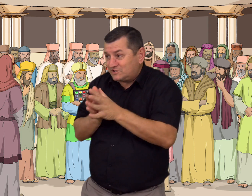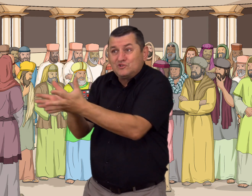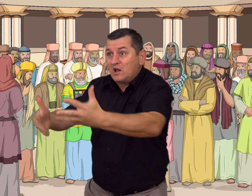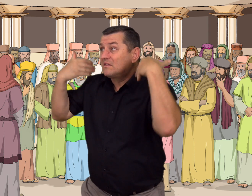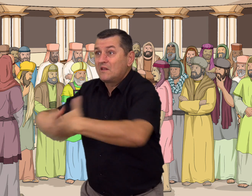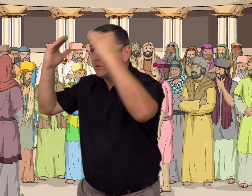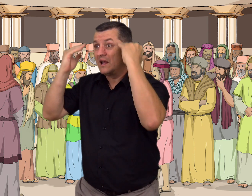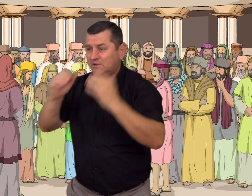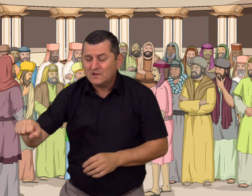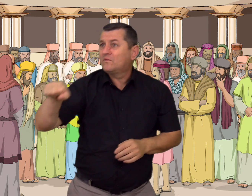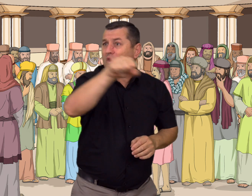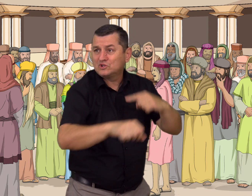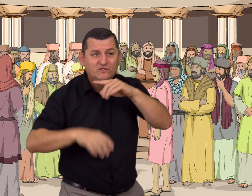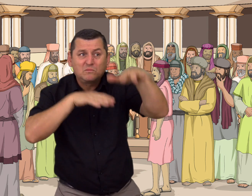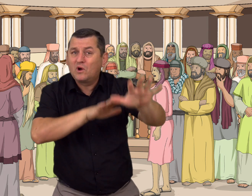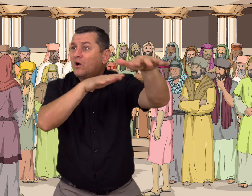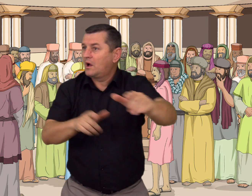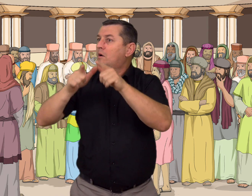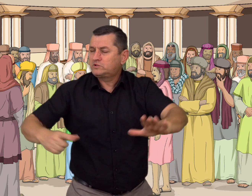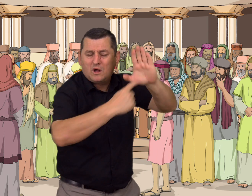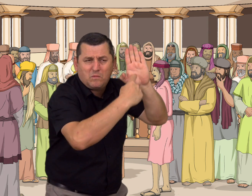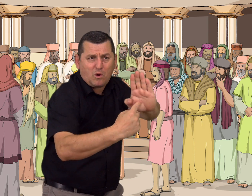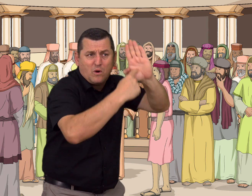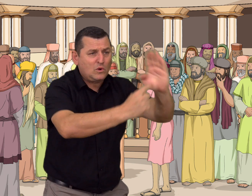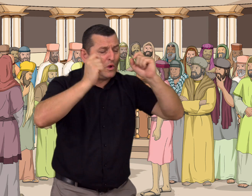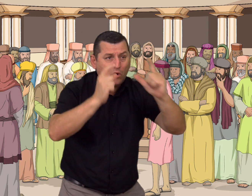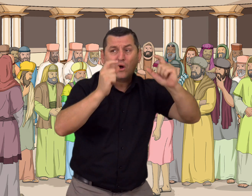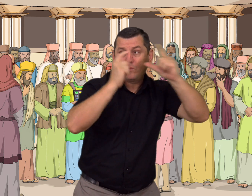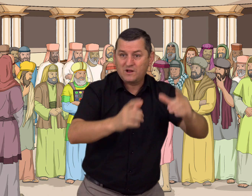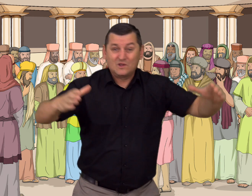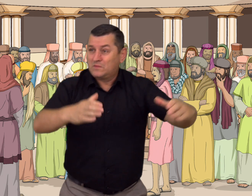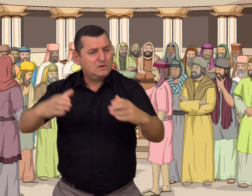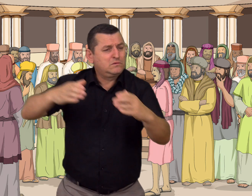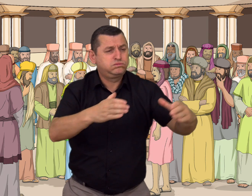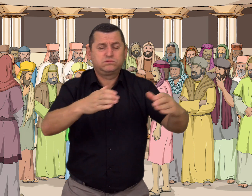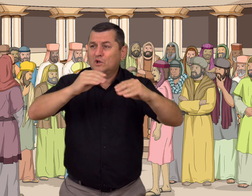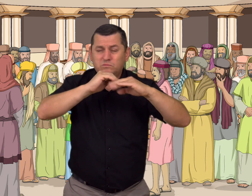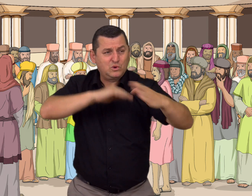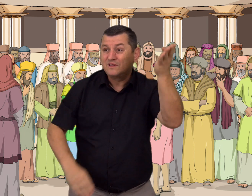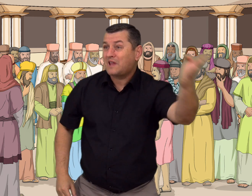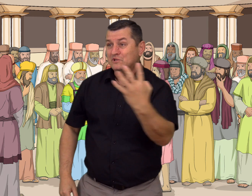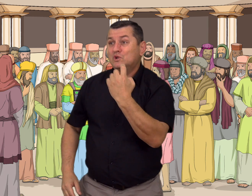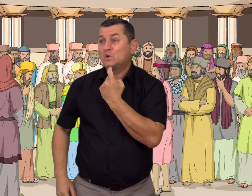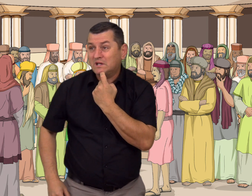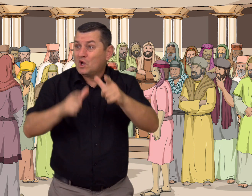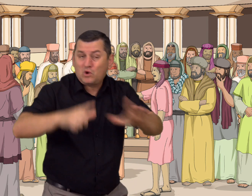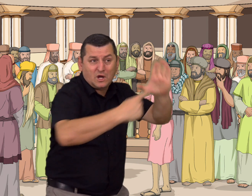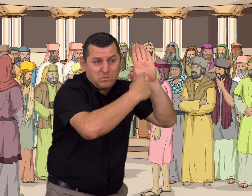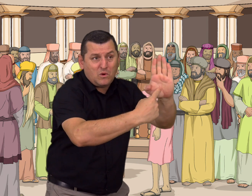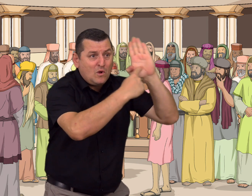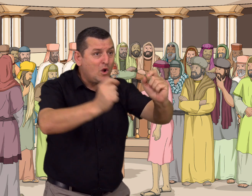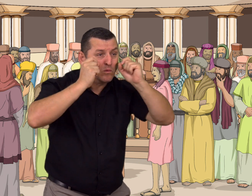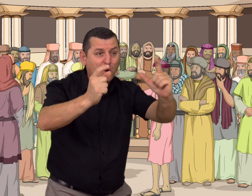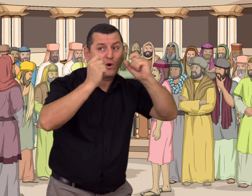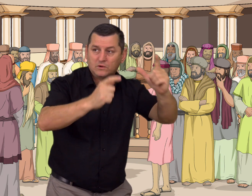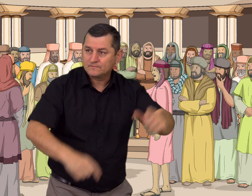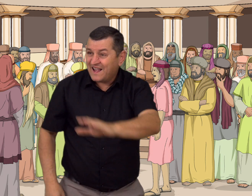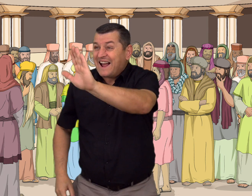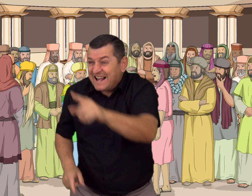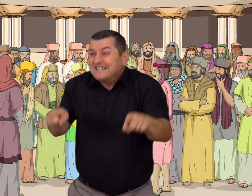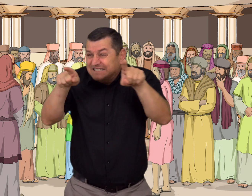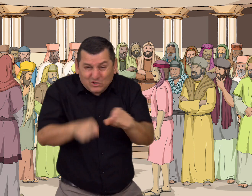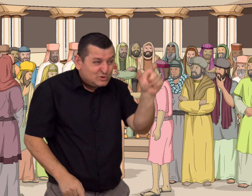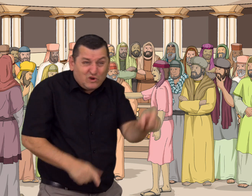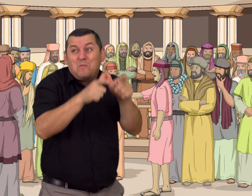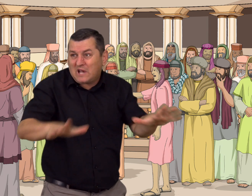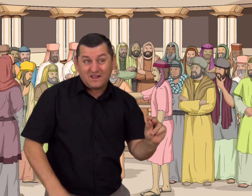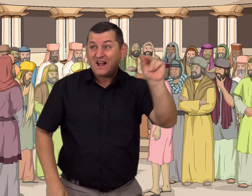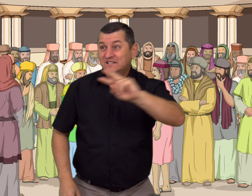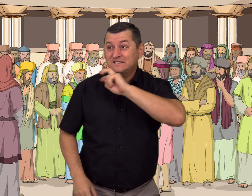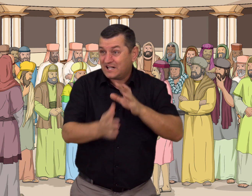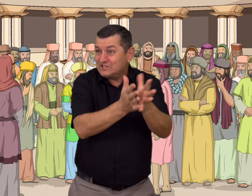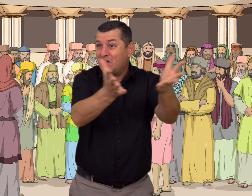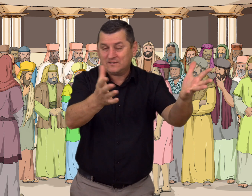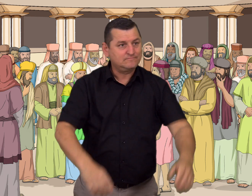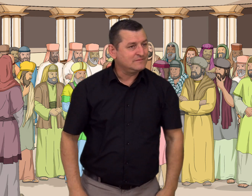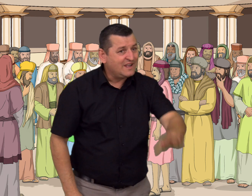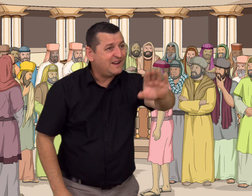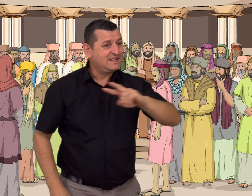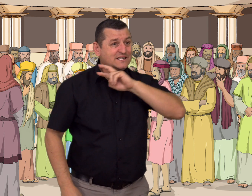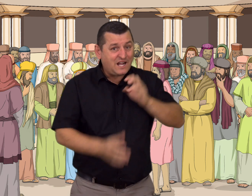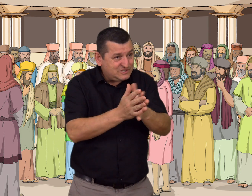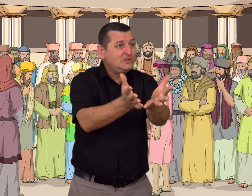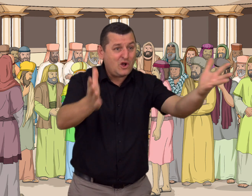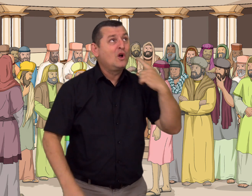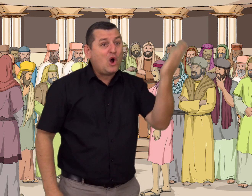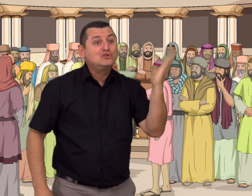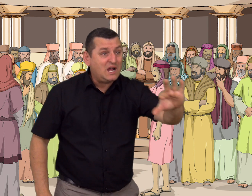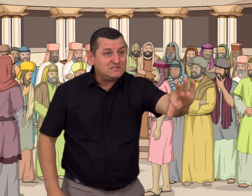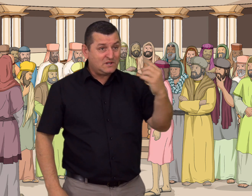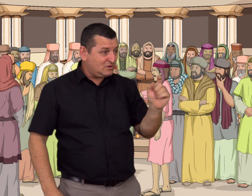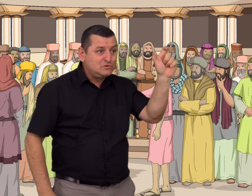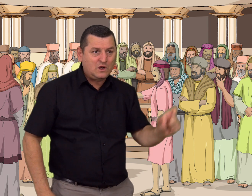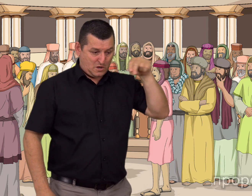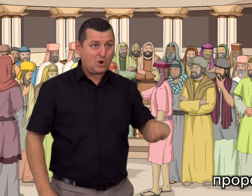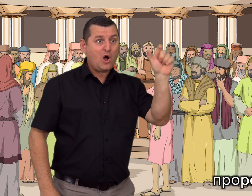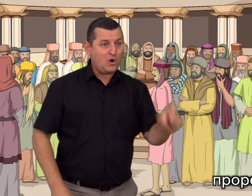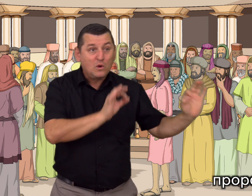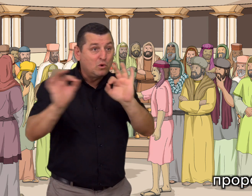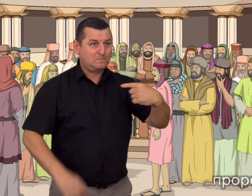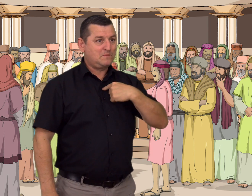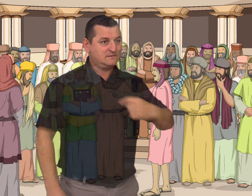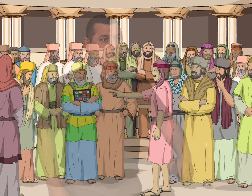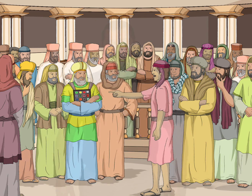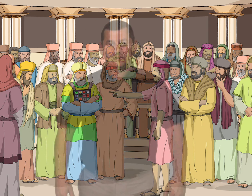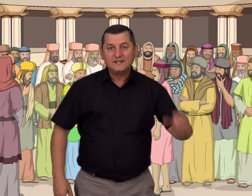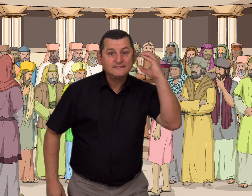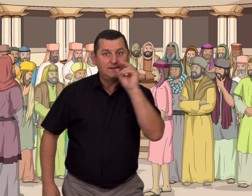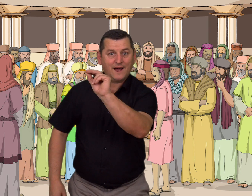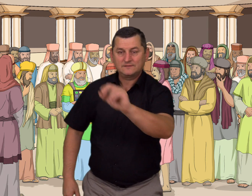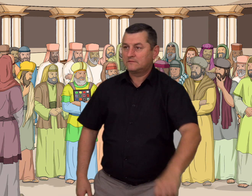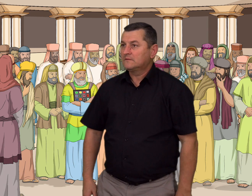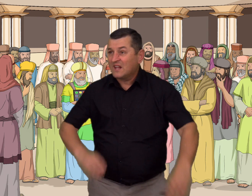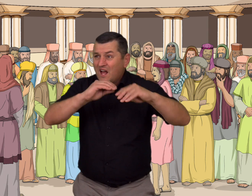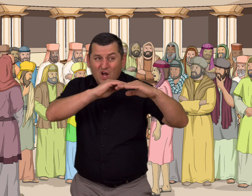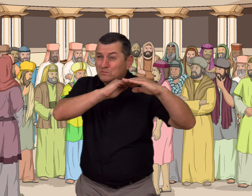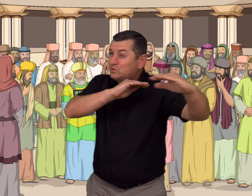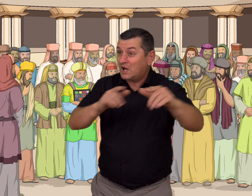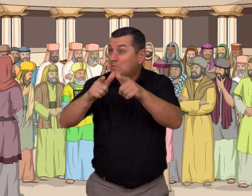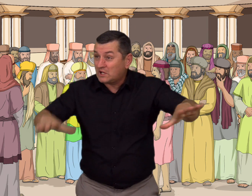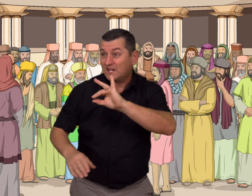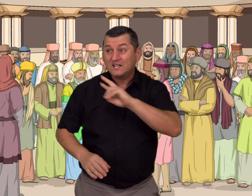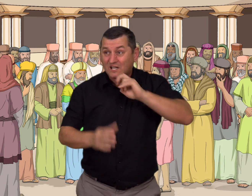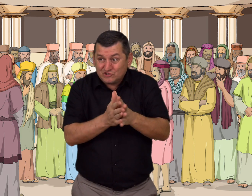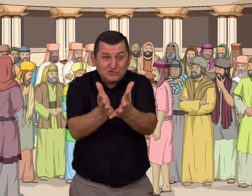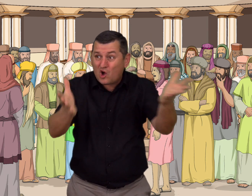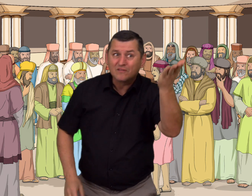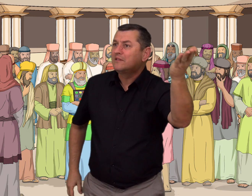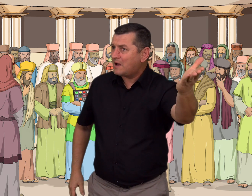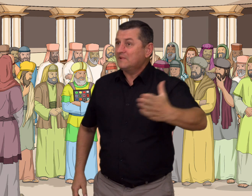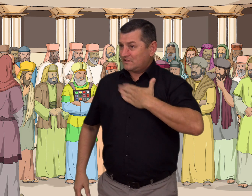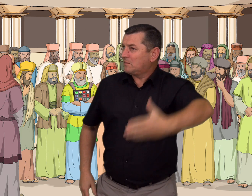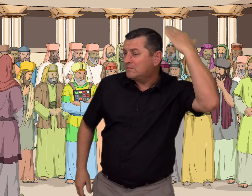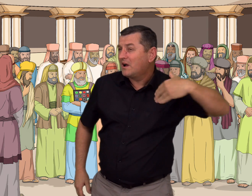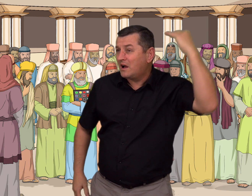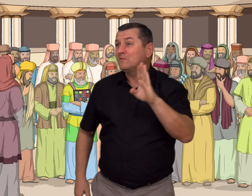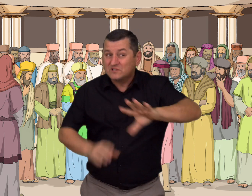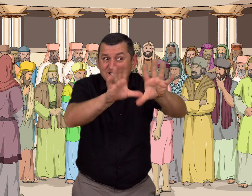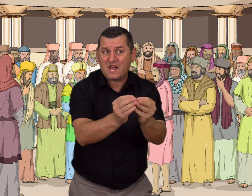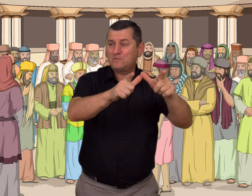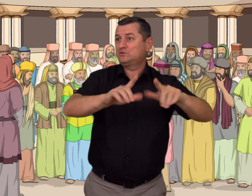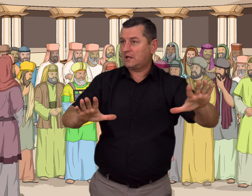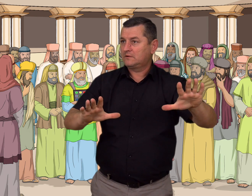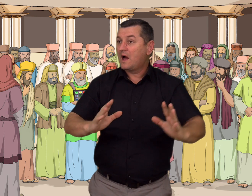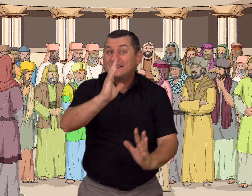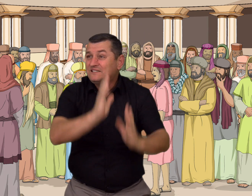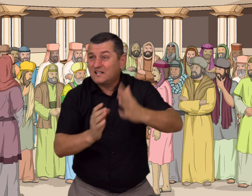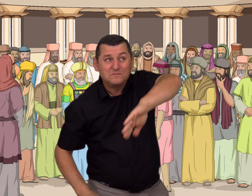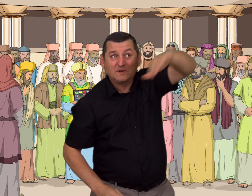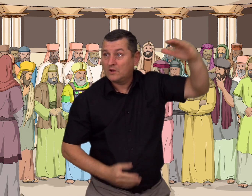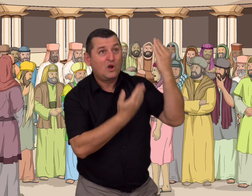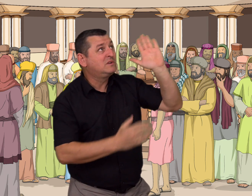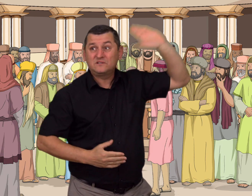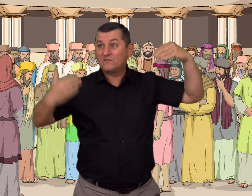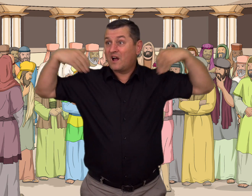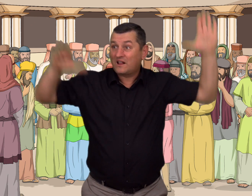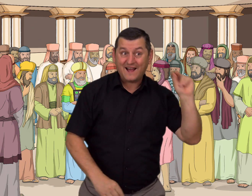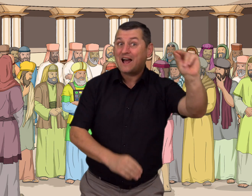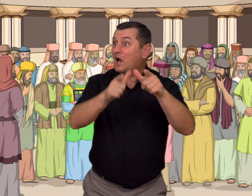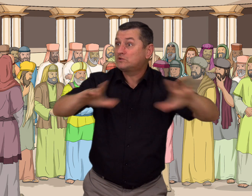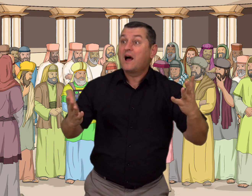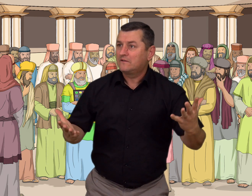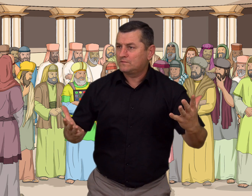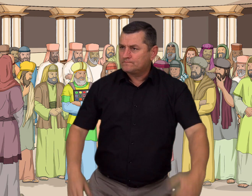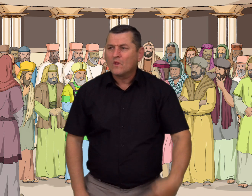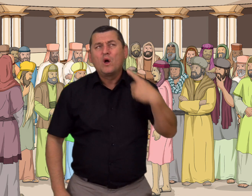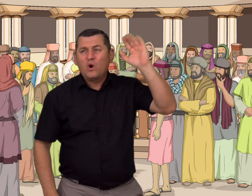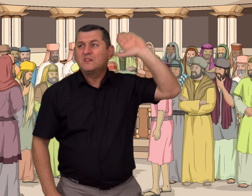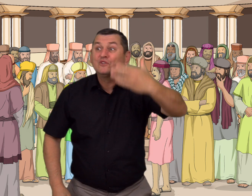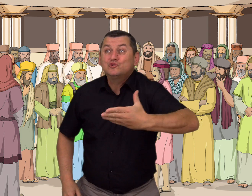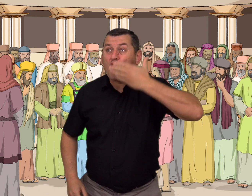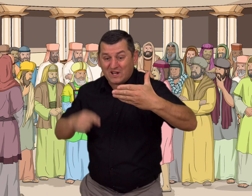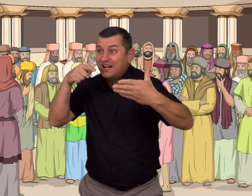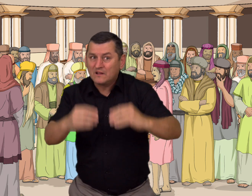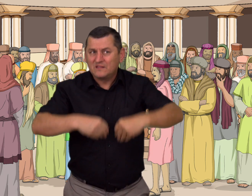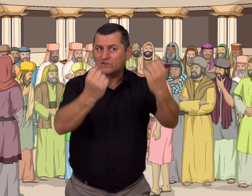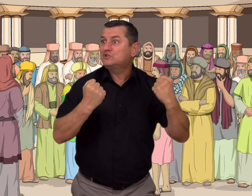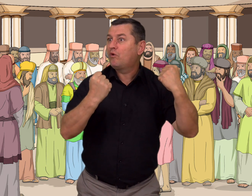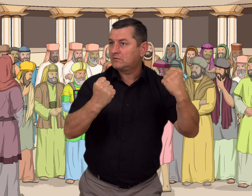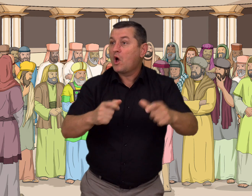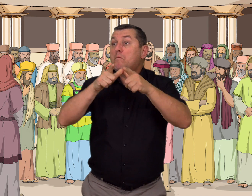is the one whom God sent to be their ruler and redeemer through the angel who appeared to him in the bush. He led them out and performed wonders and signs in the land of Egypt, at the Red Sea, and for forty years in the wilderness.